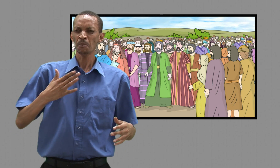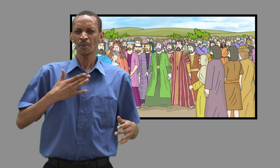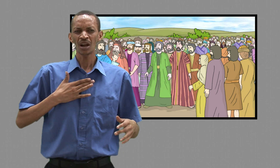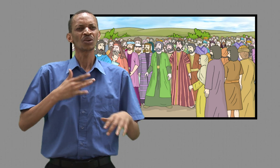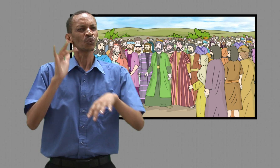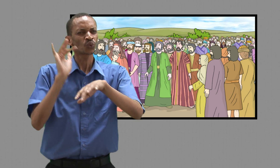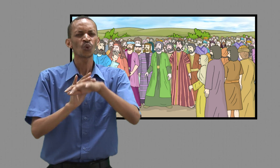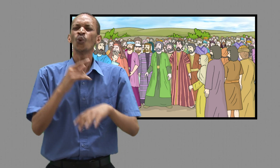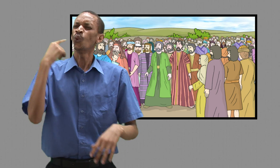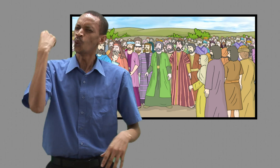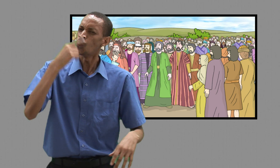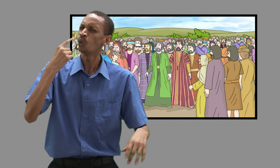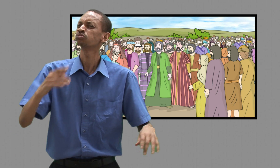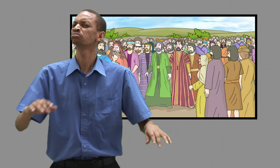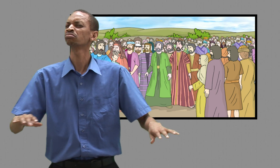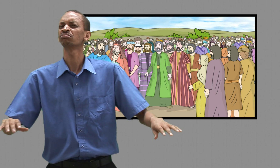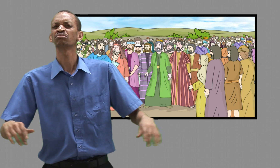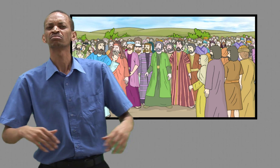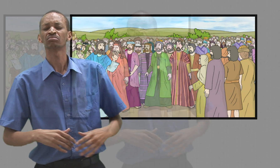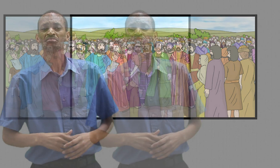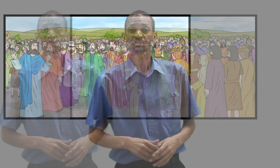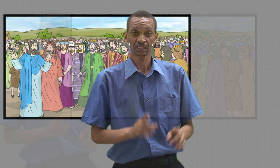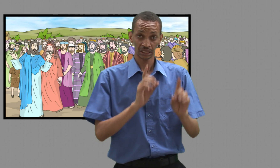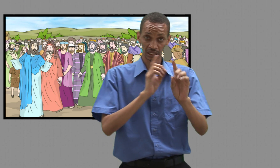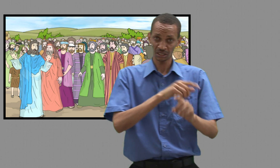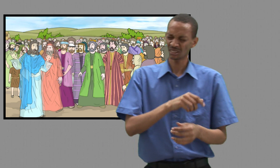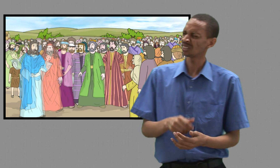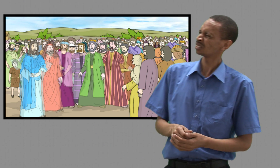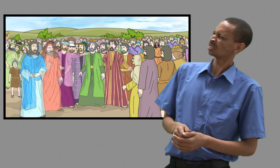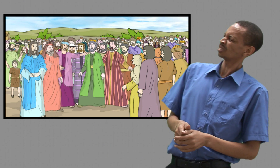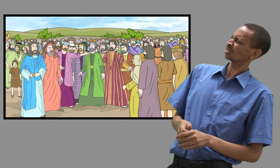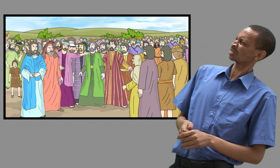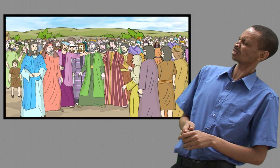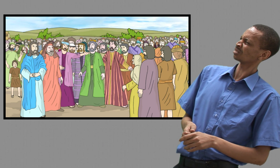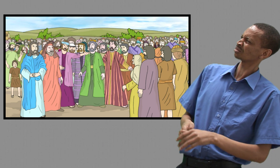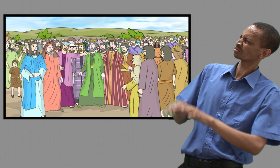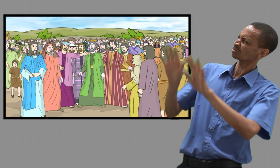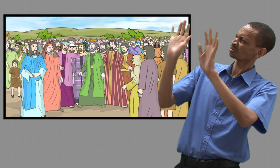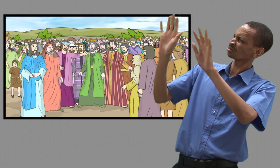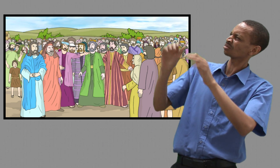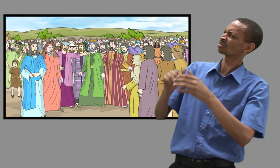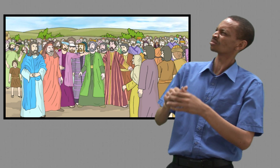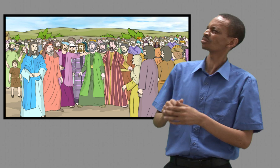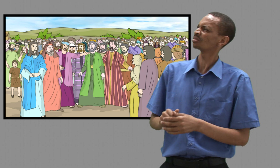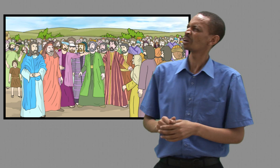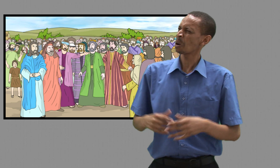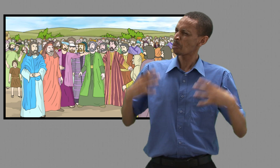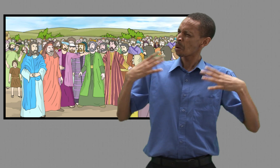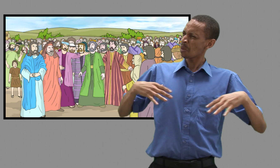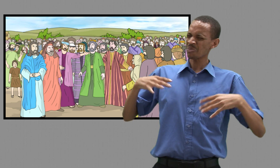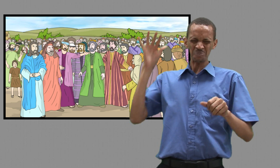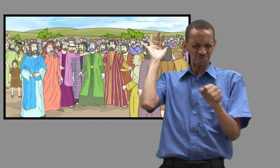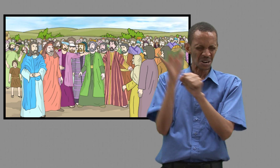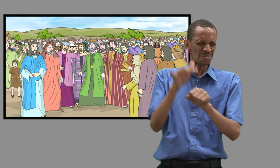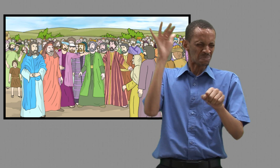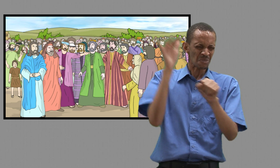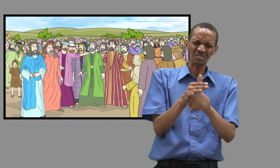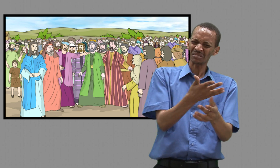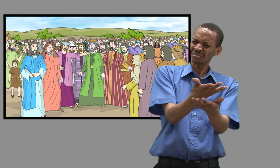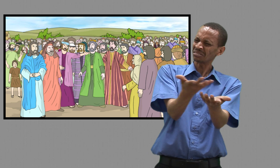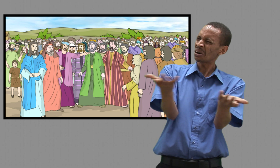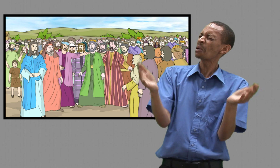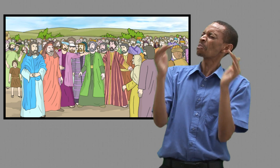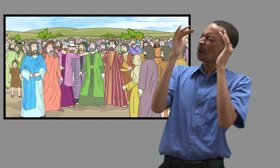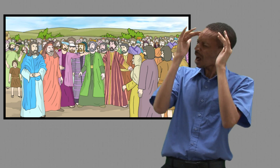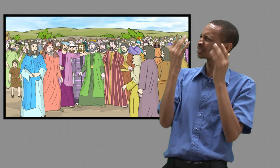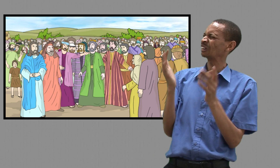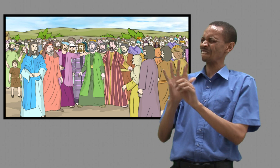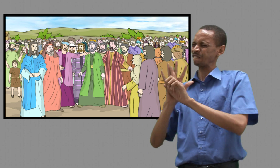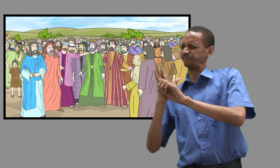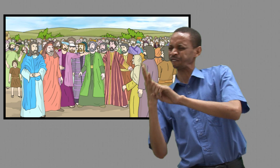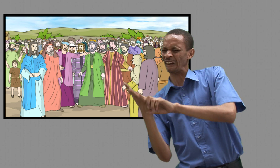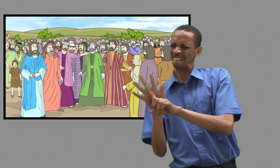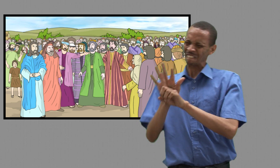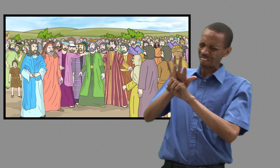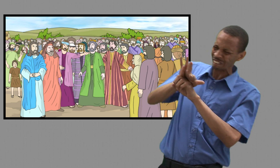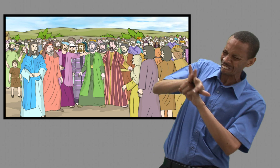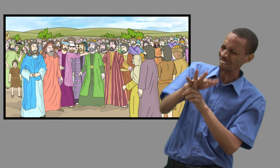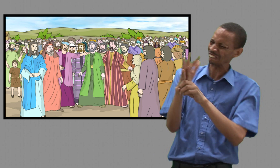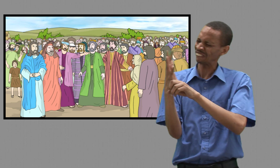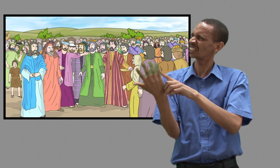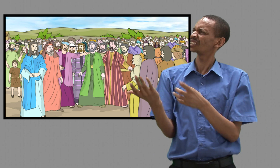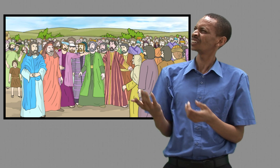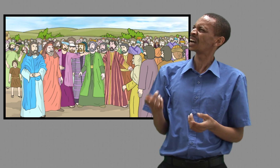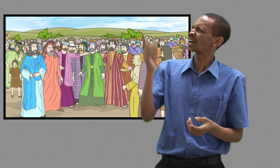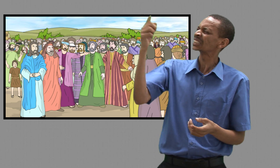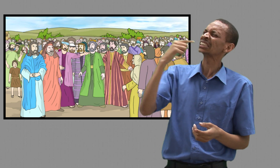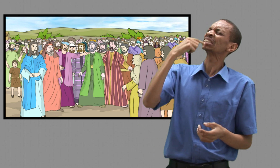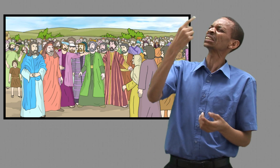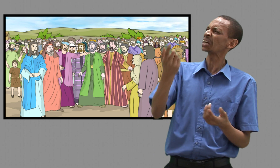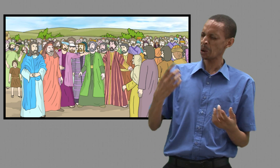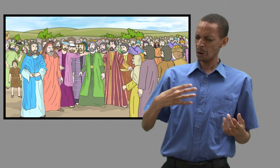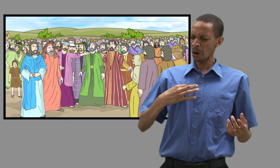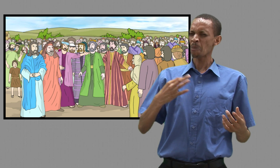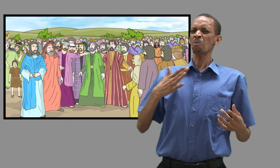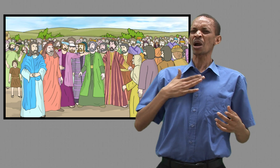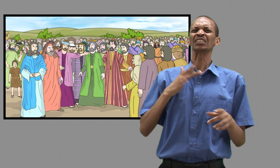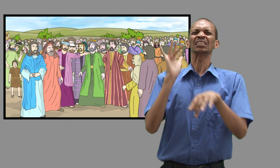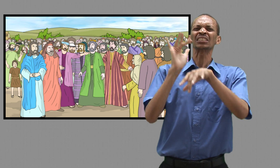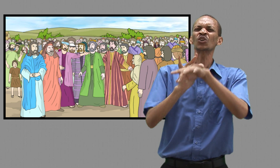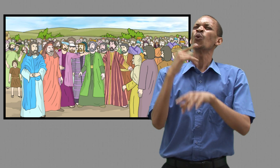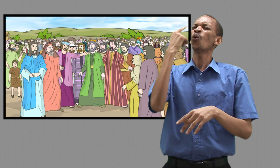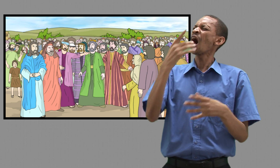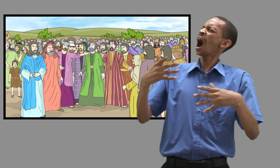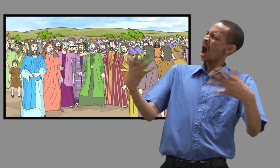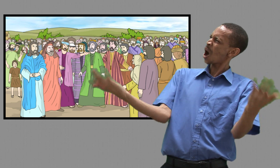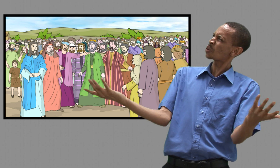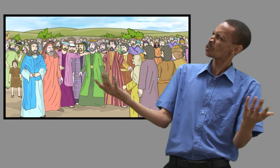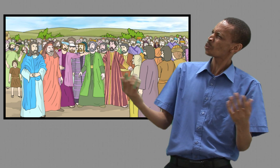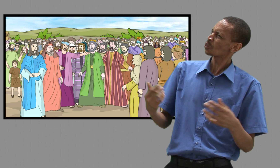Turning to the crowd, He asked, “Who touched My garments?”